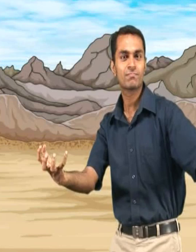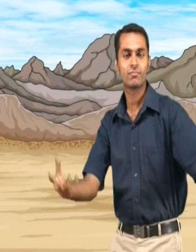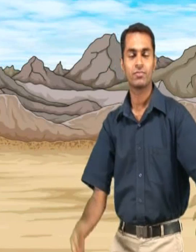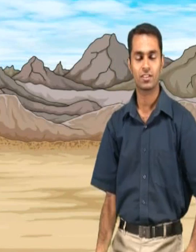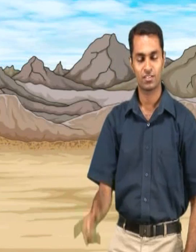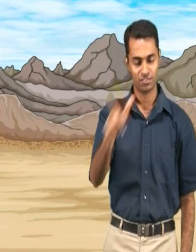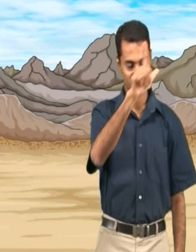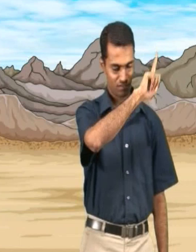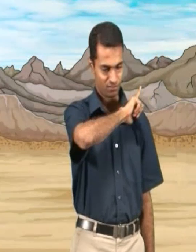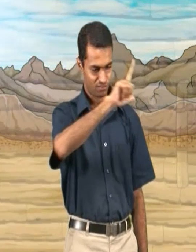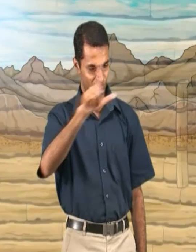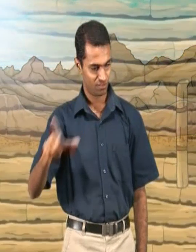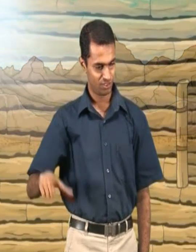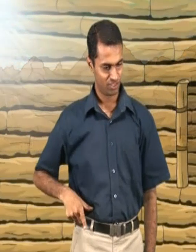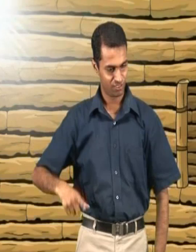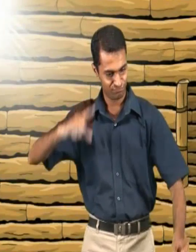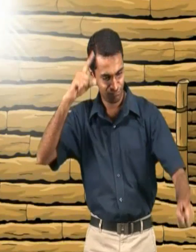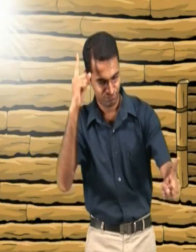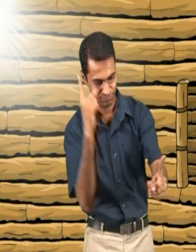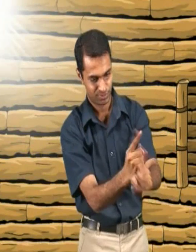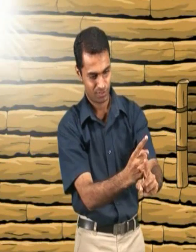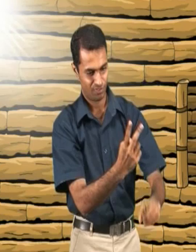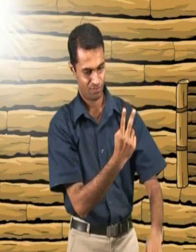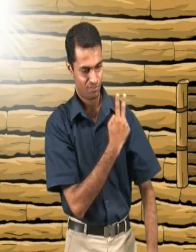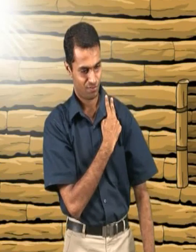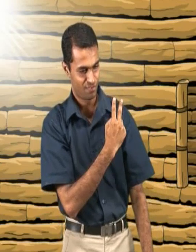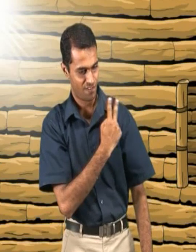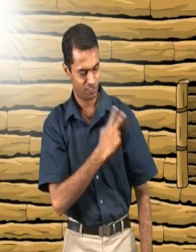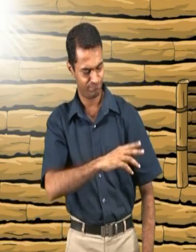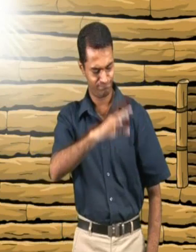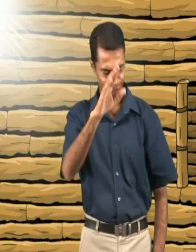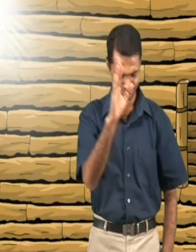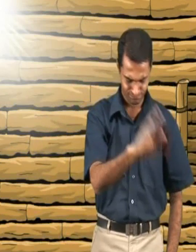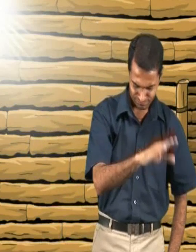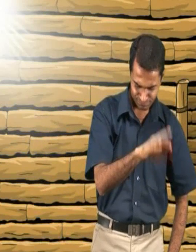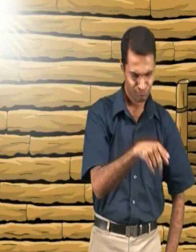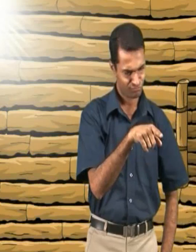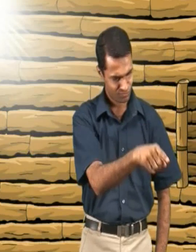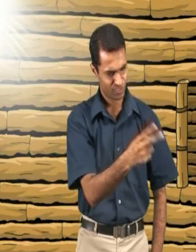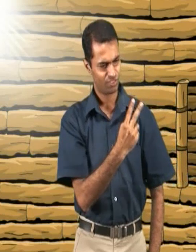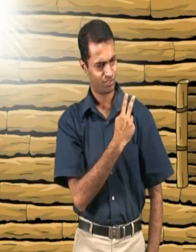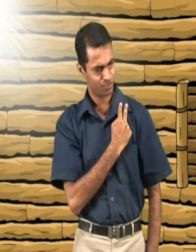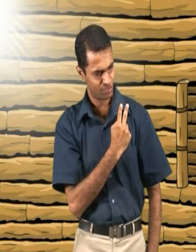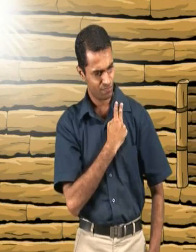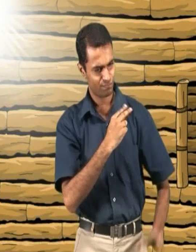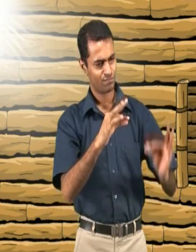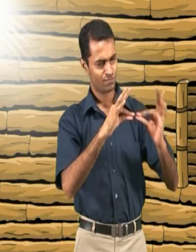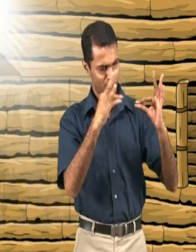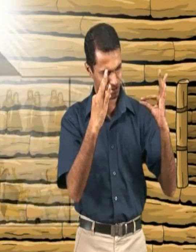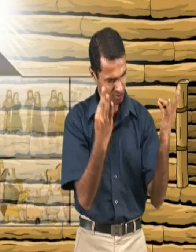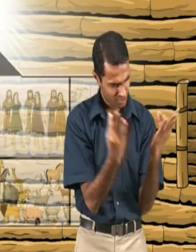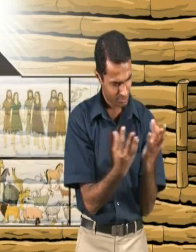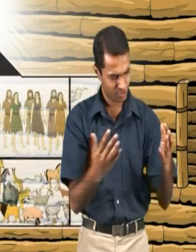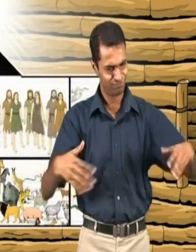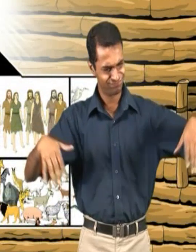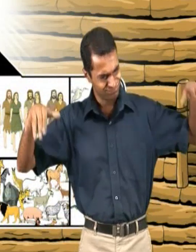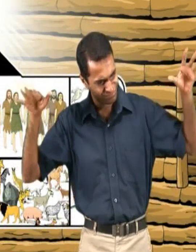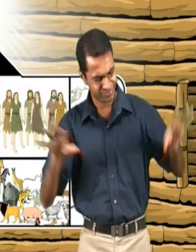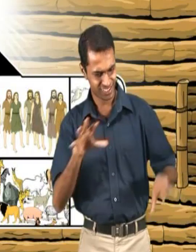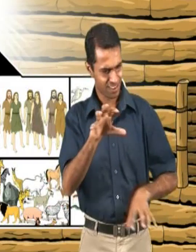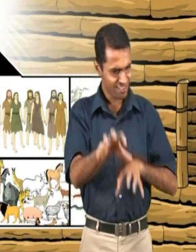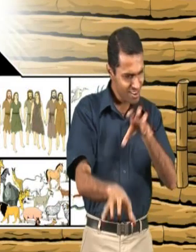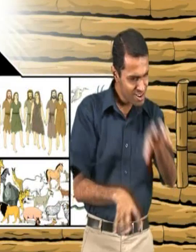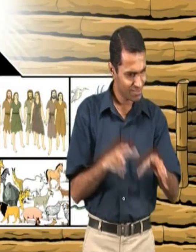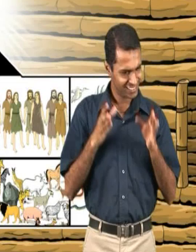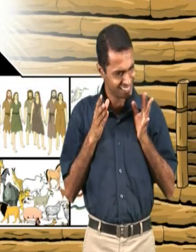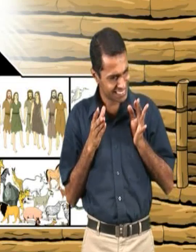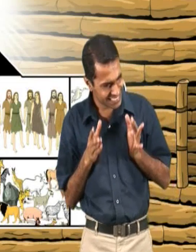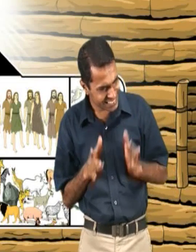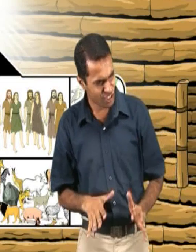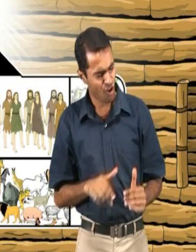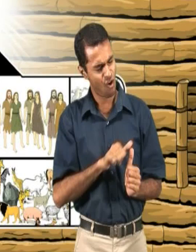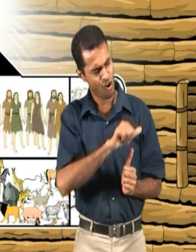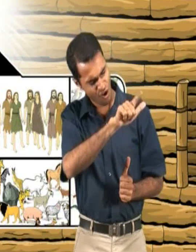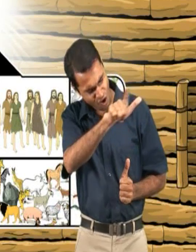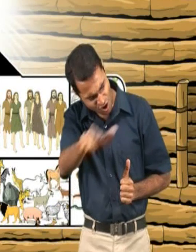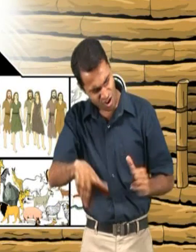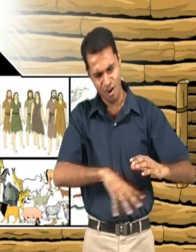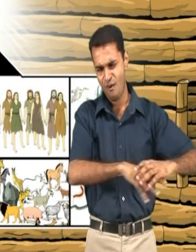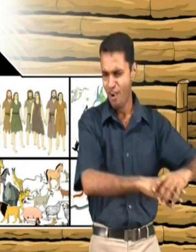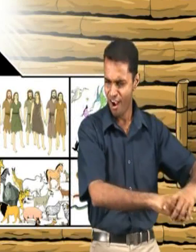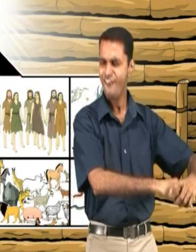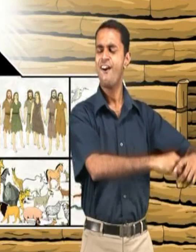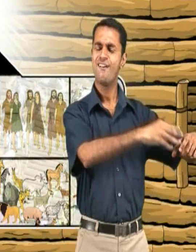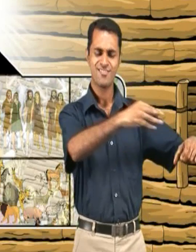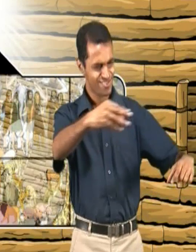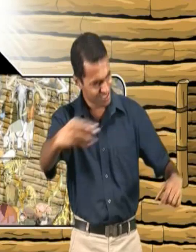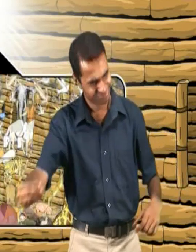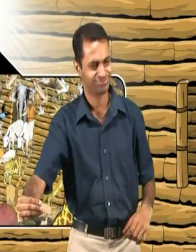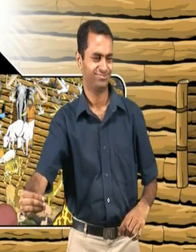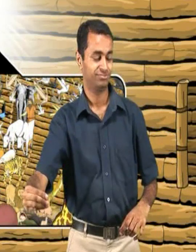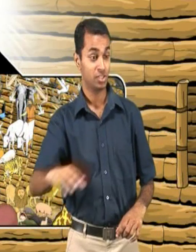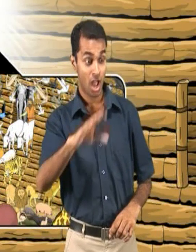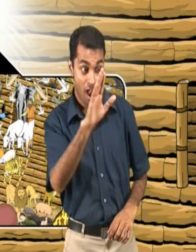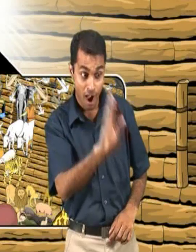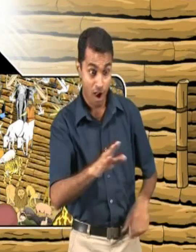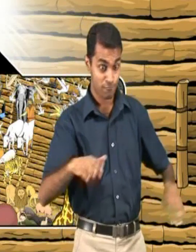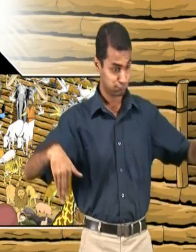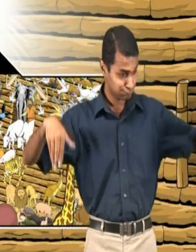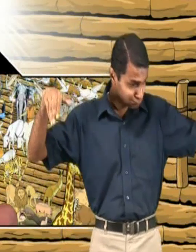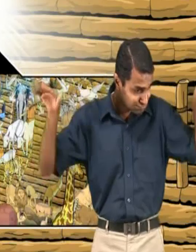Then God said to Noah, “Come out of the ark, you and your wife, along with your sons and their wives.